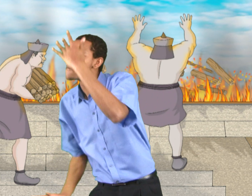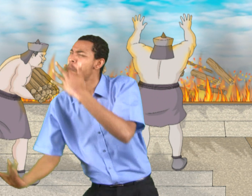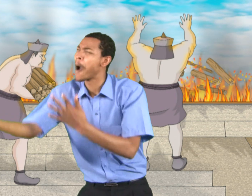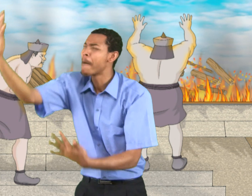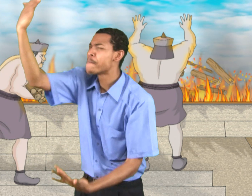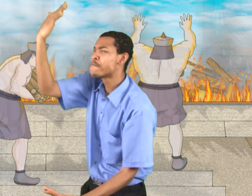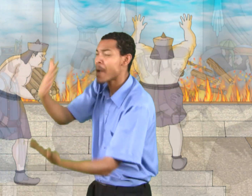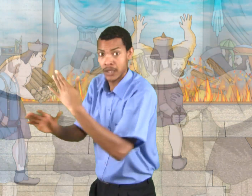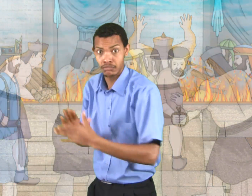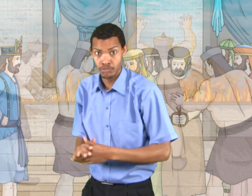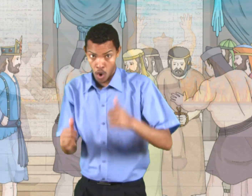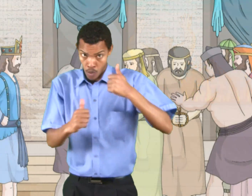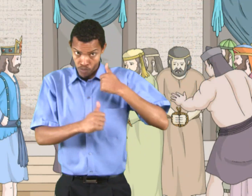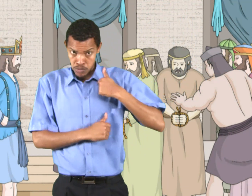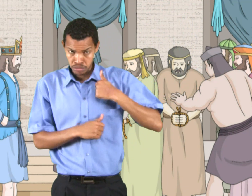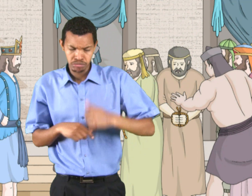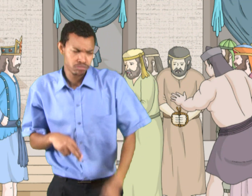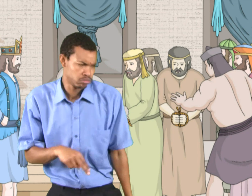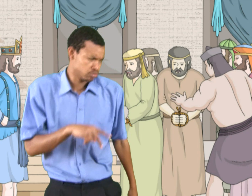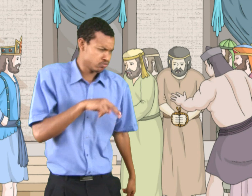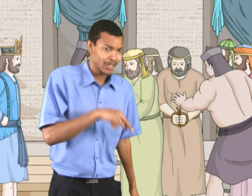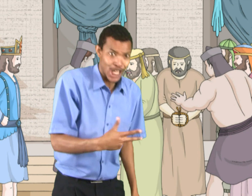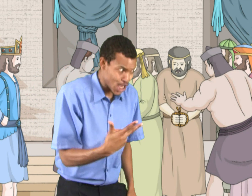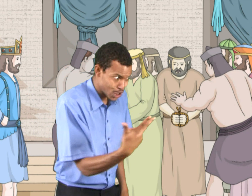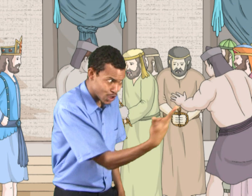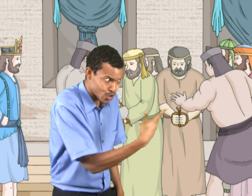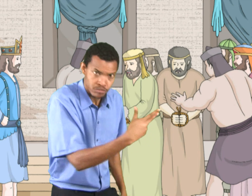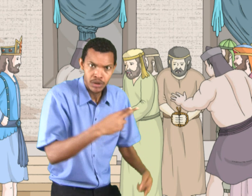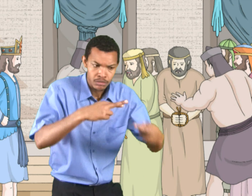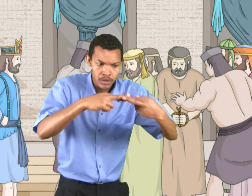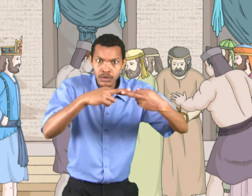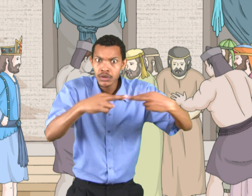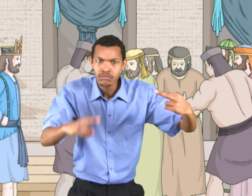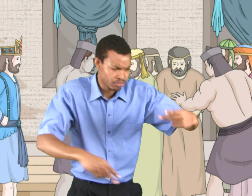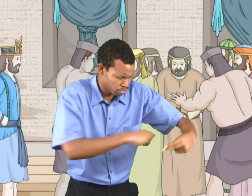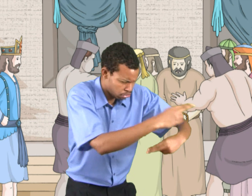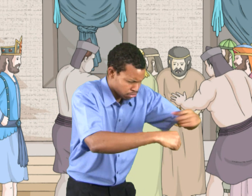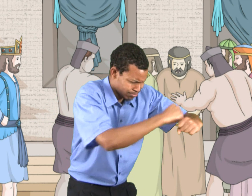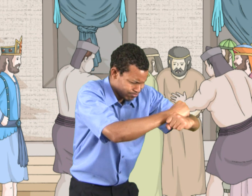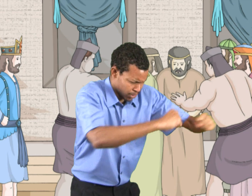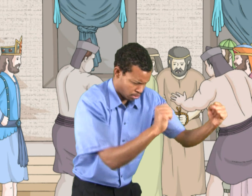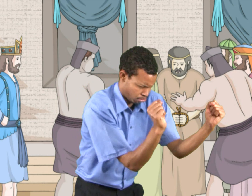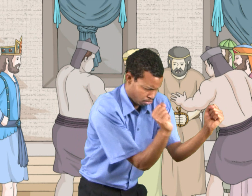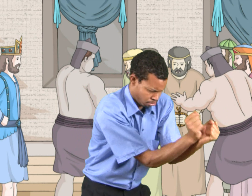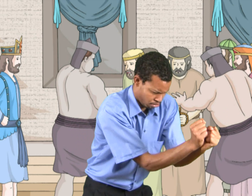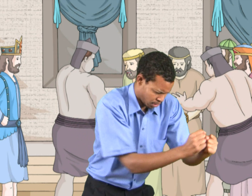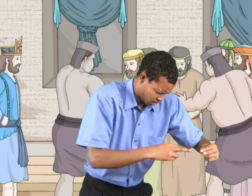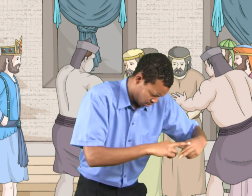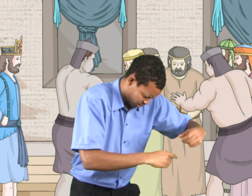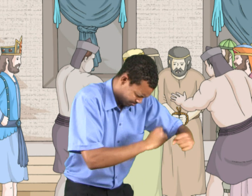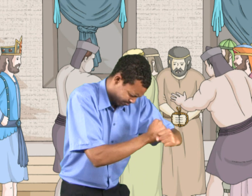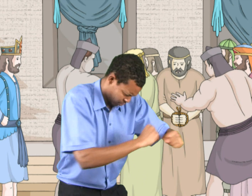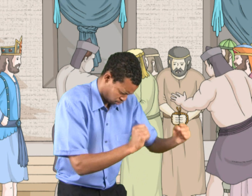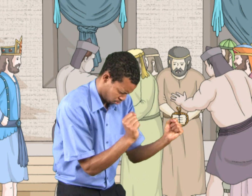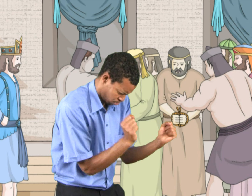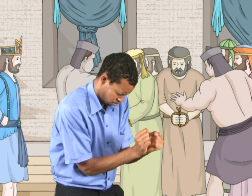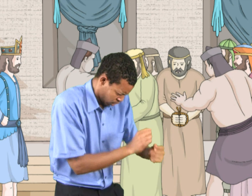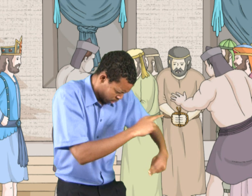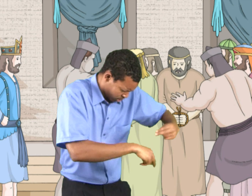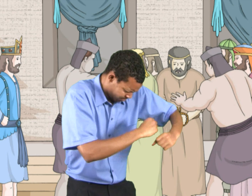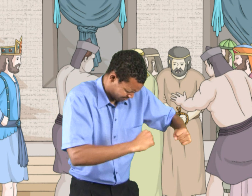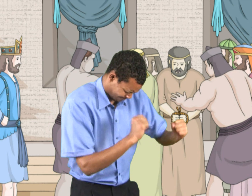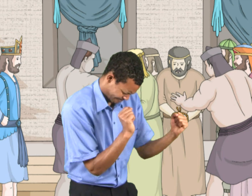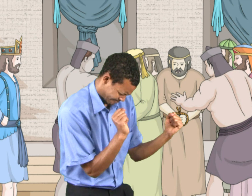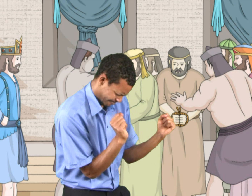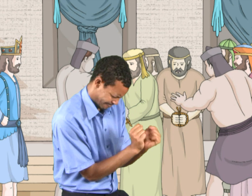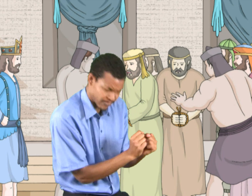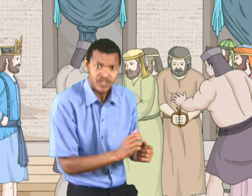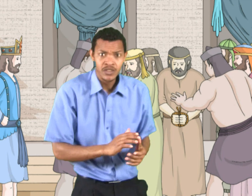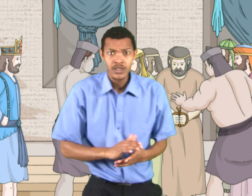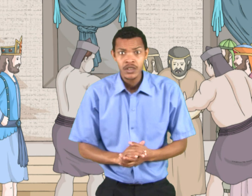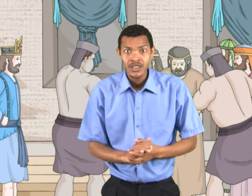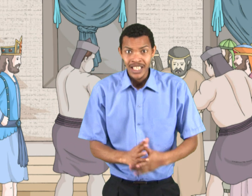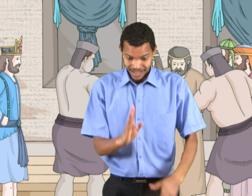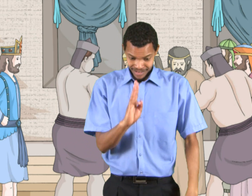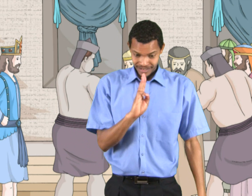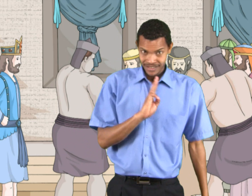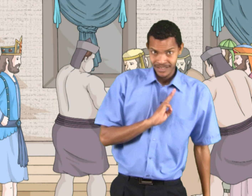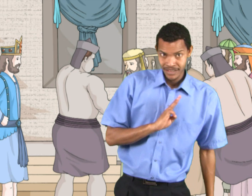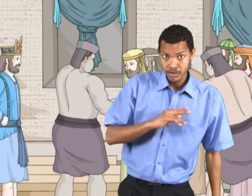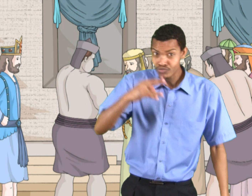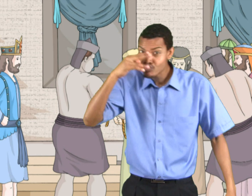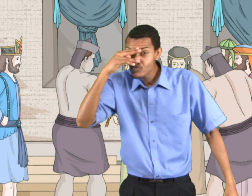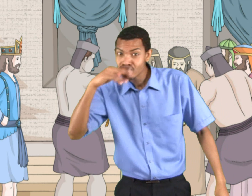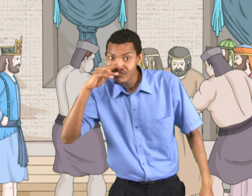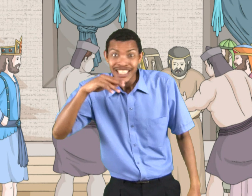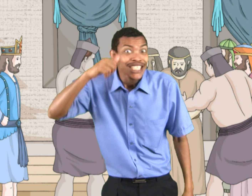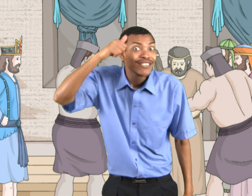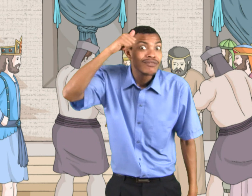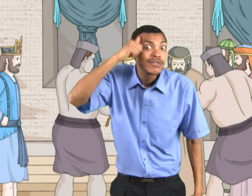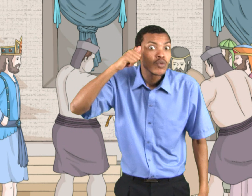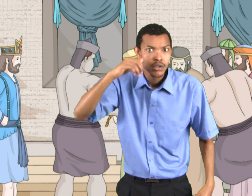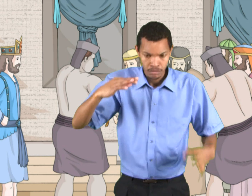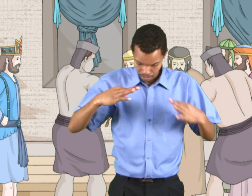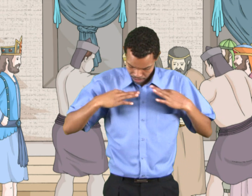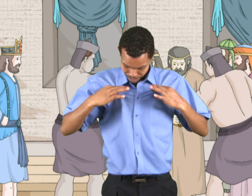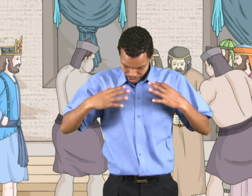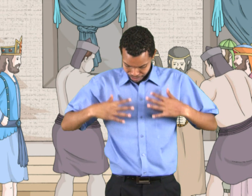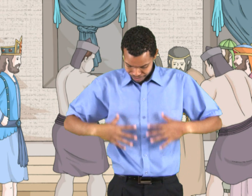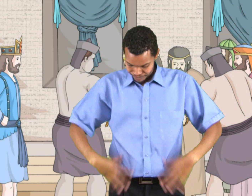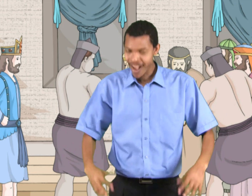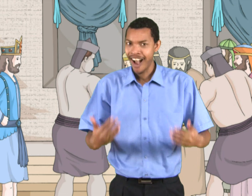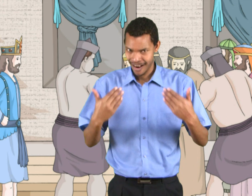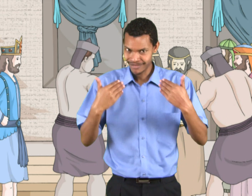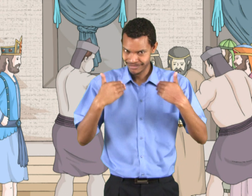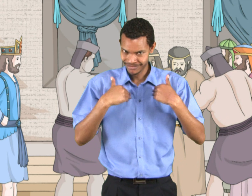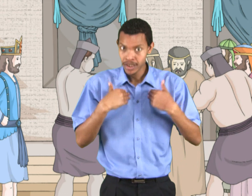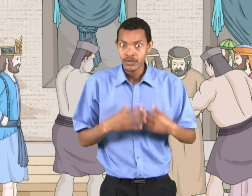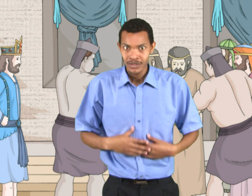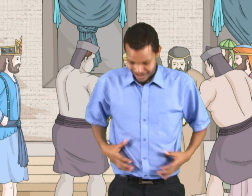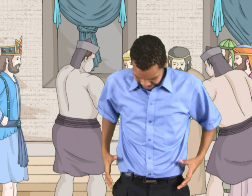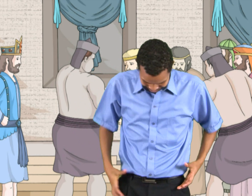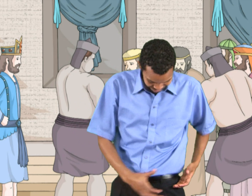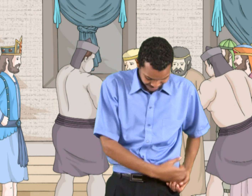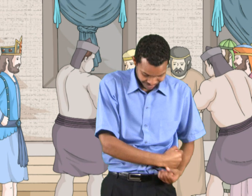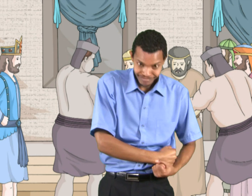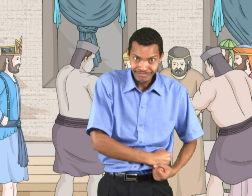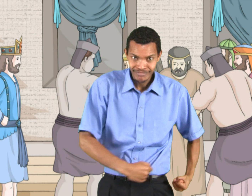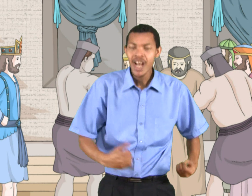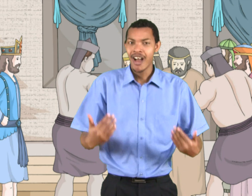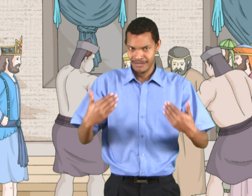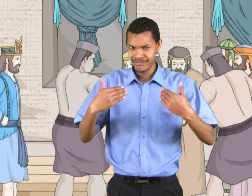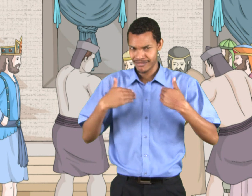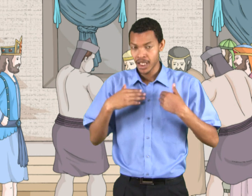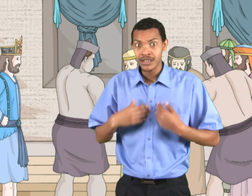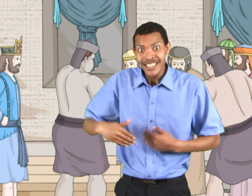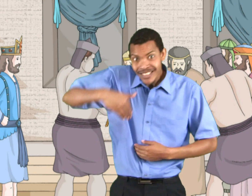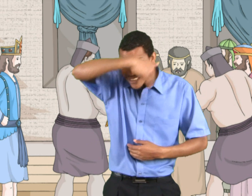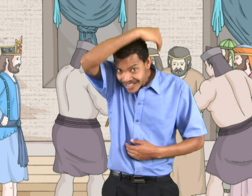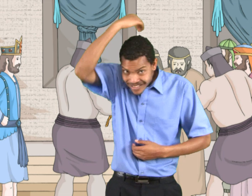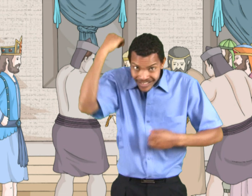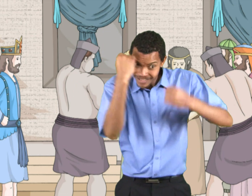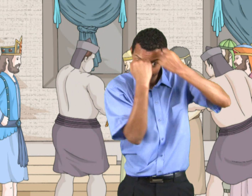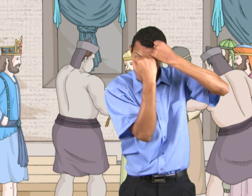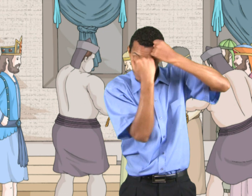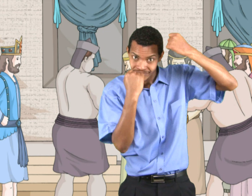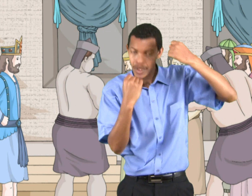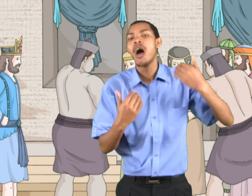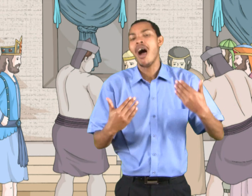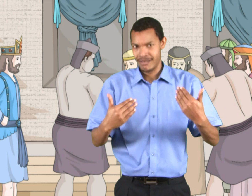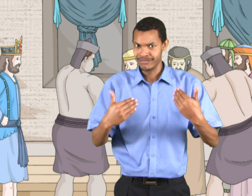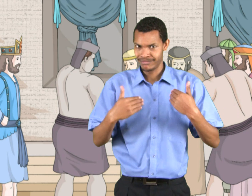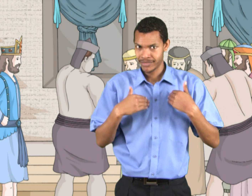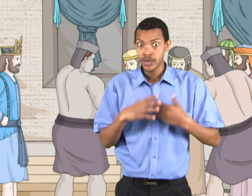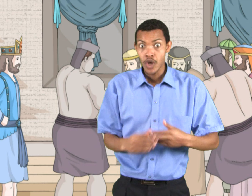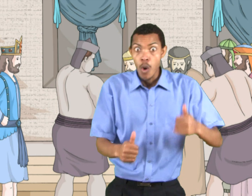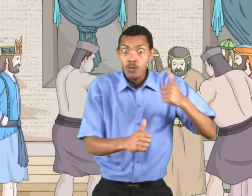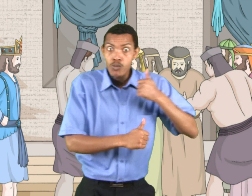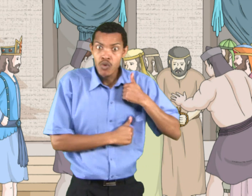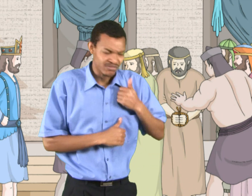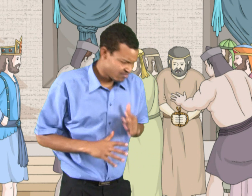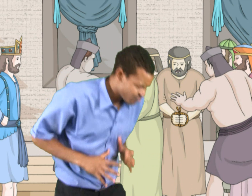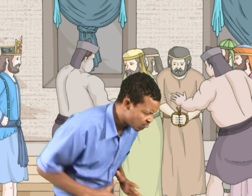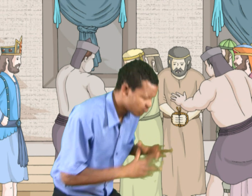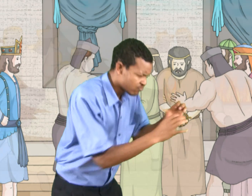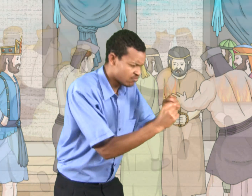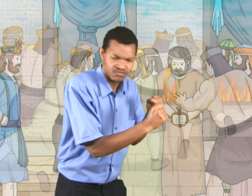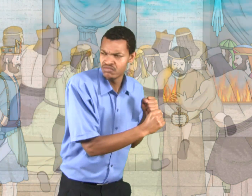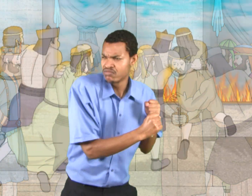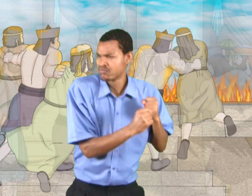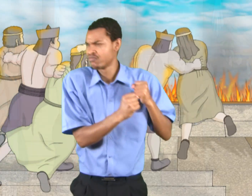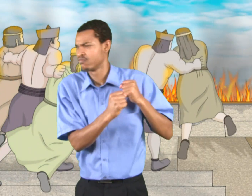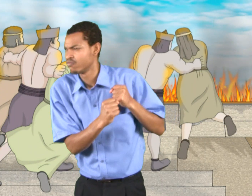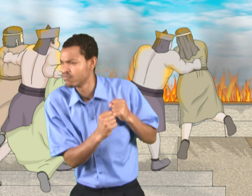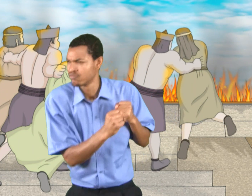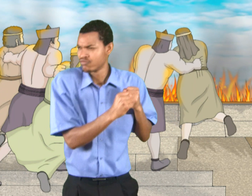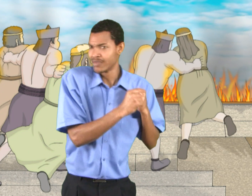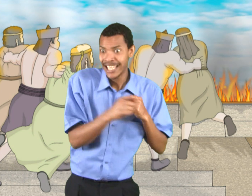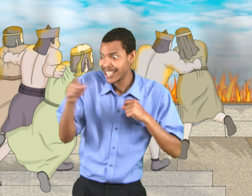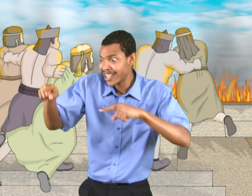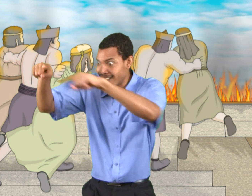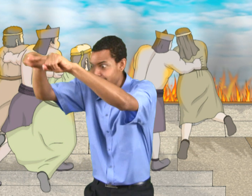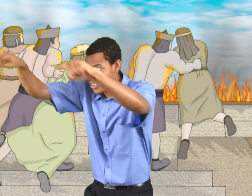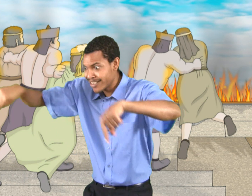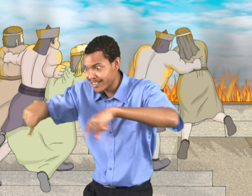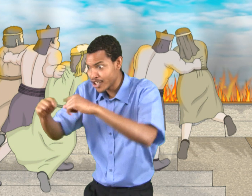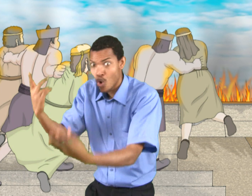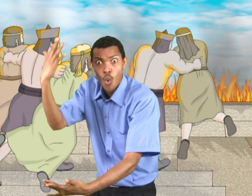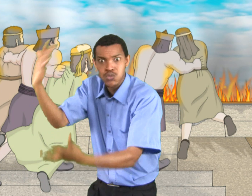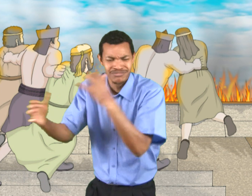So they were tied up, wearing robes, trousers, turbans, and other clothes, and they were thrown into the blazing fiery furnace.